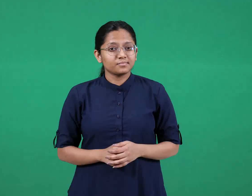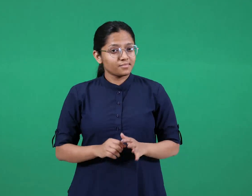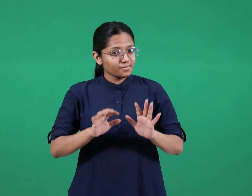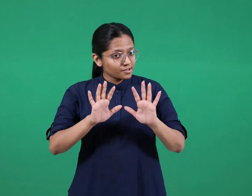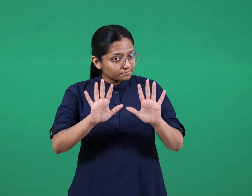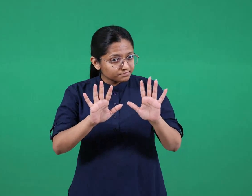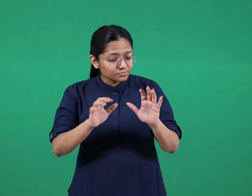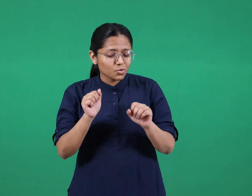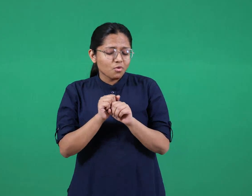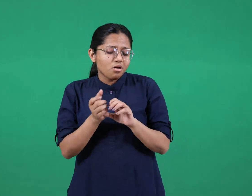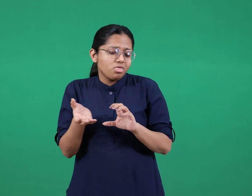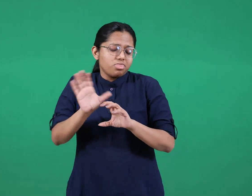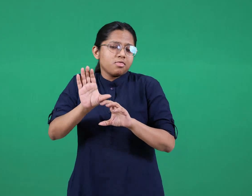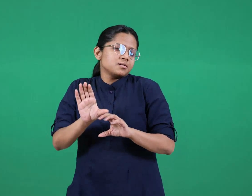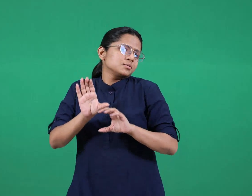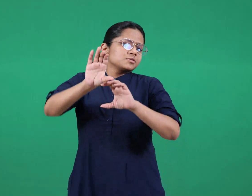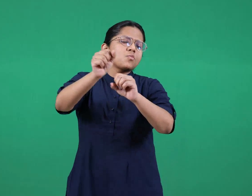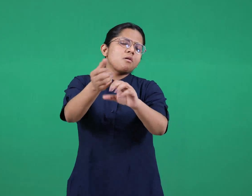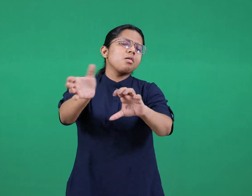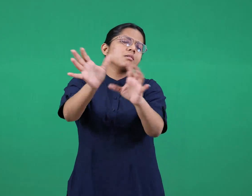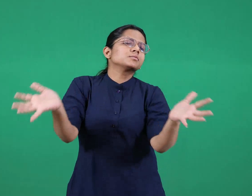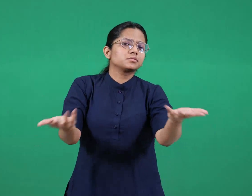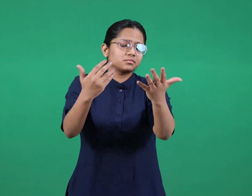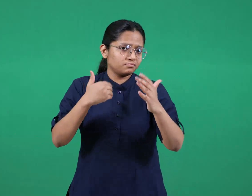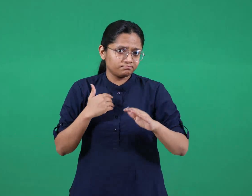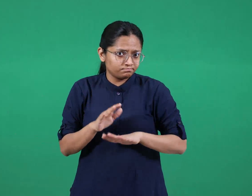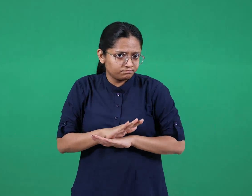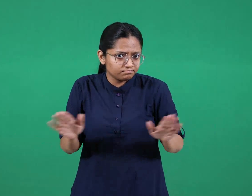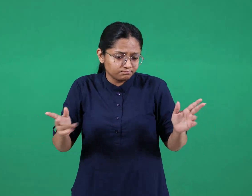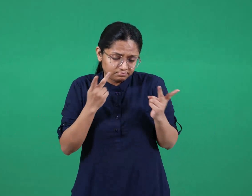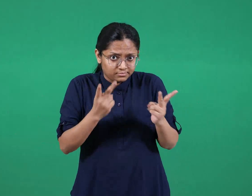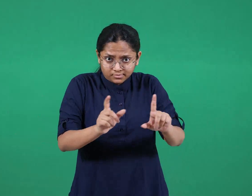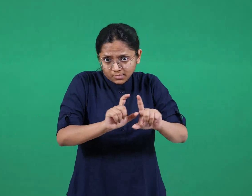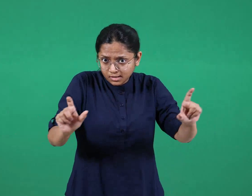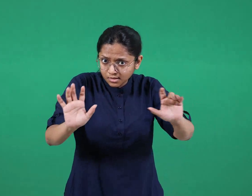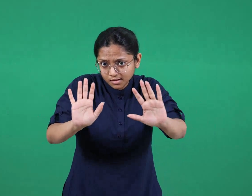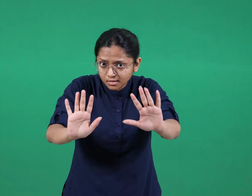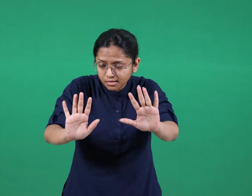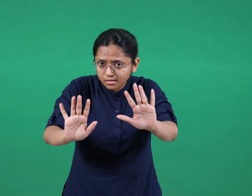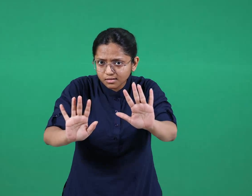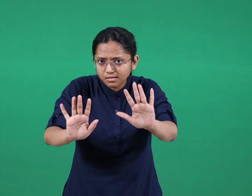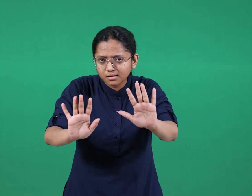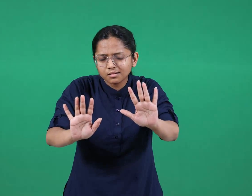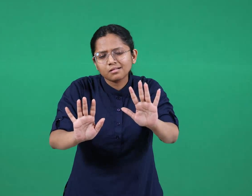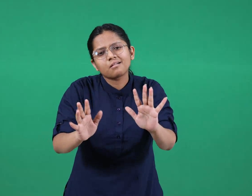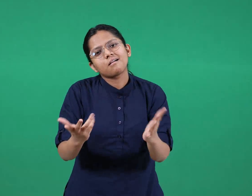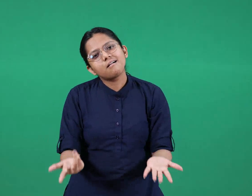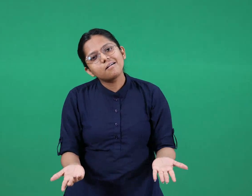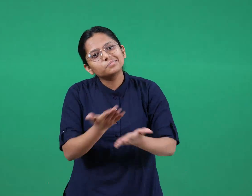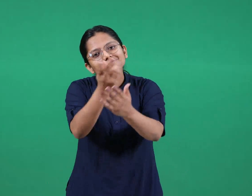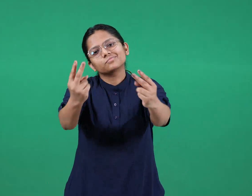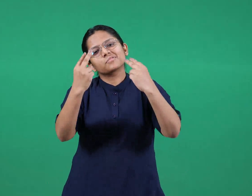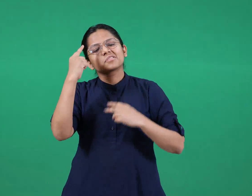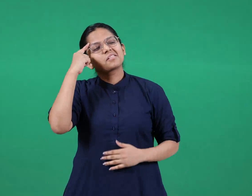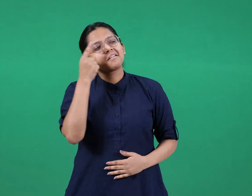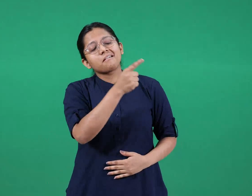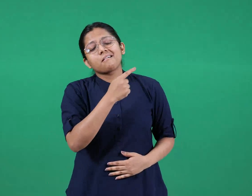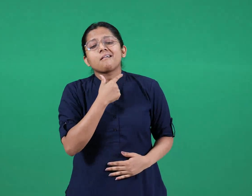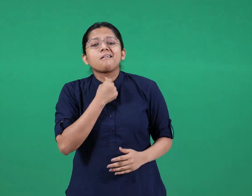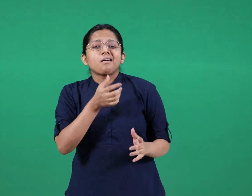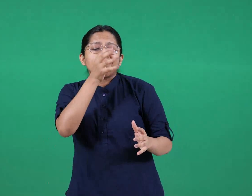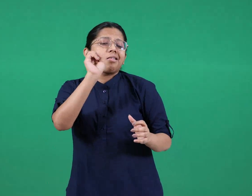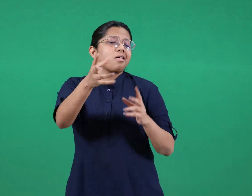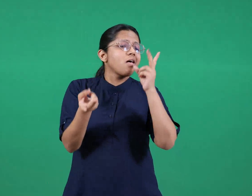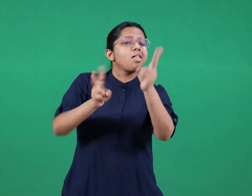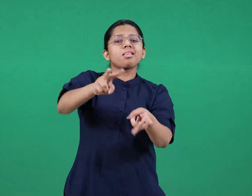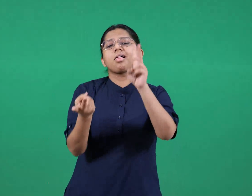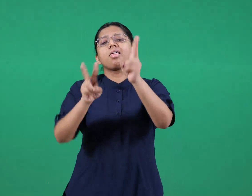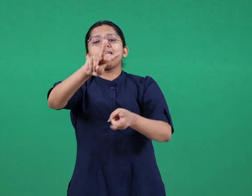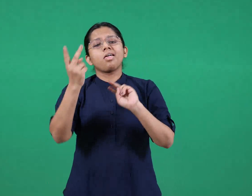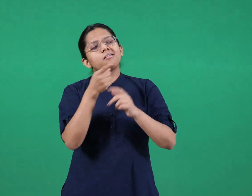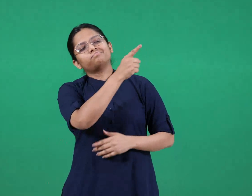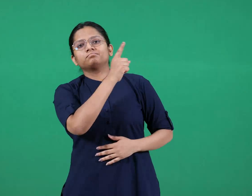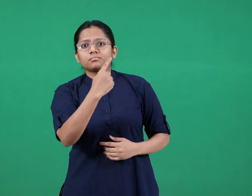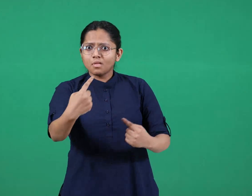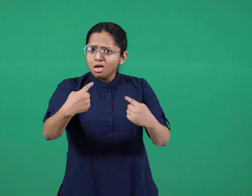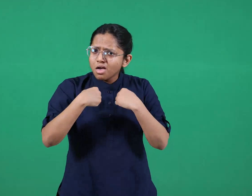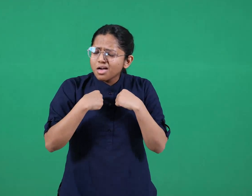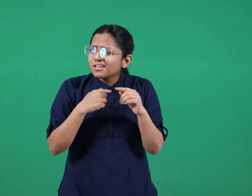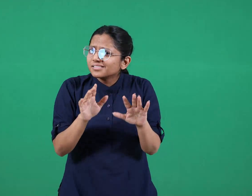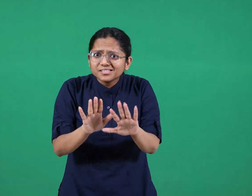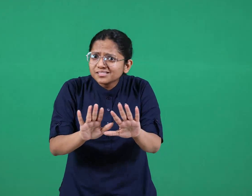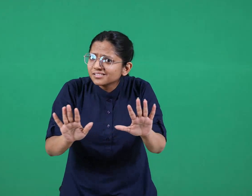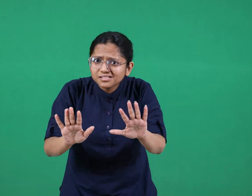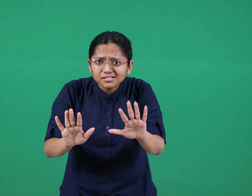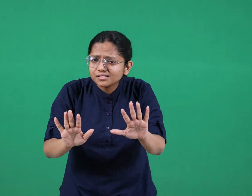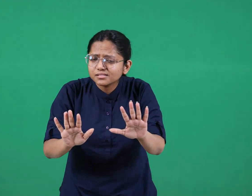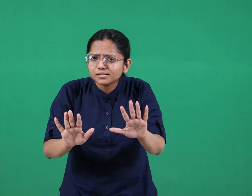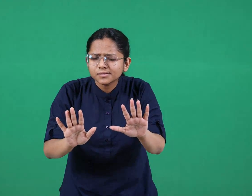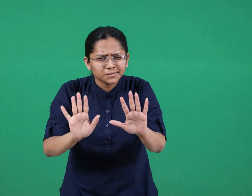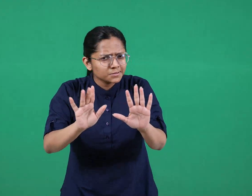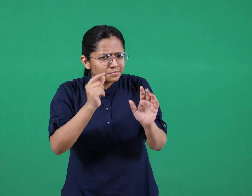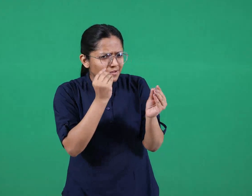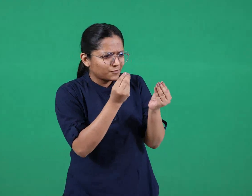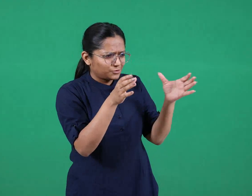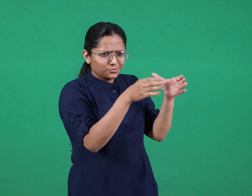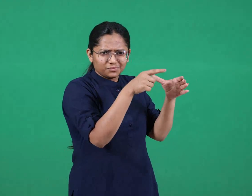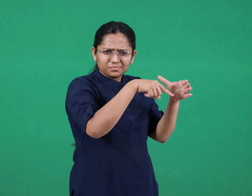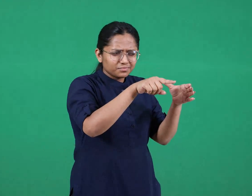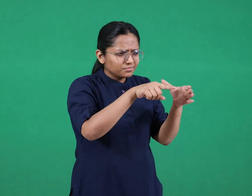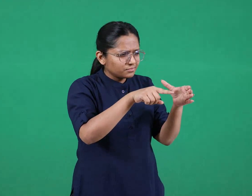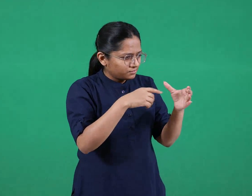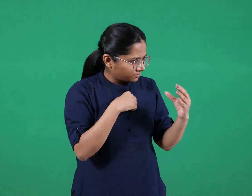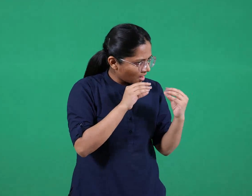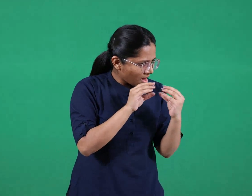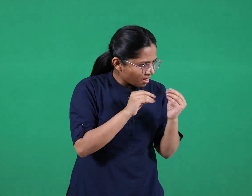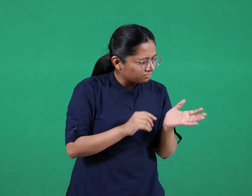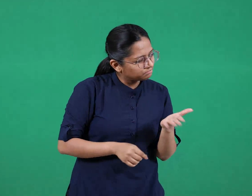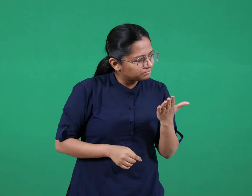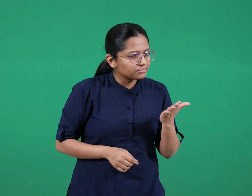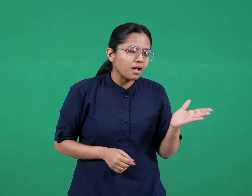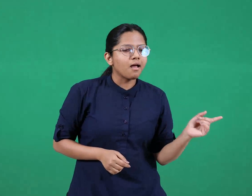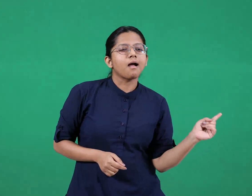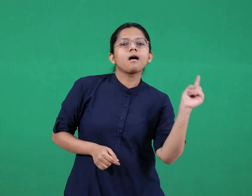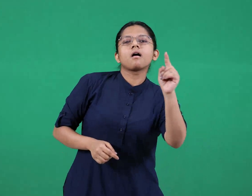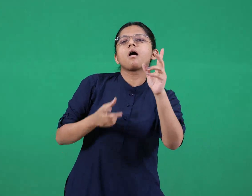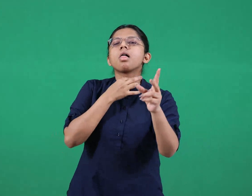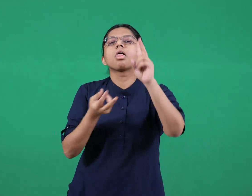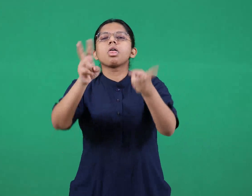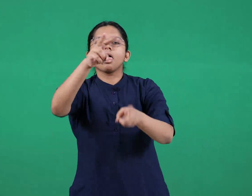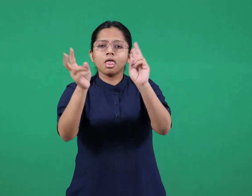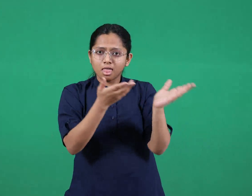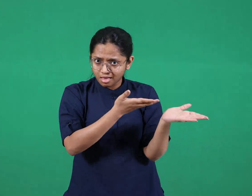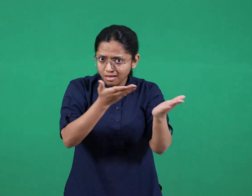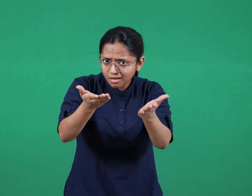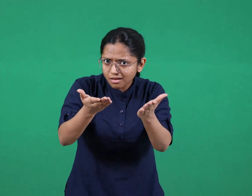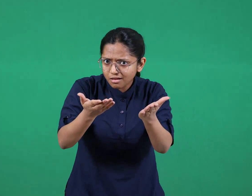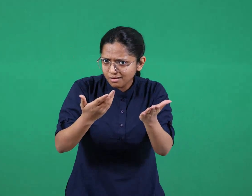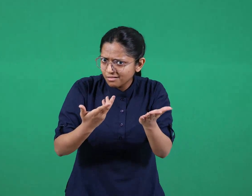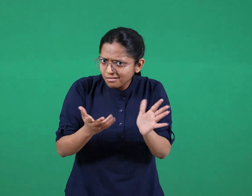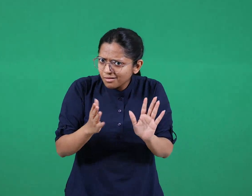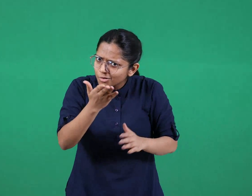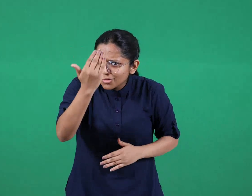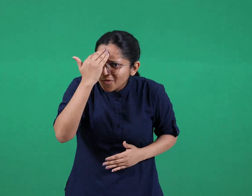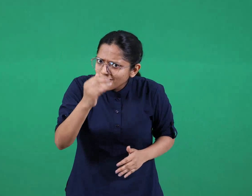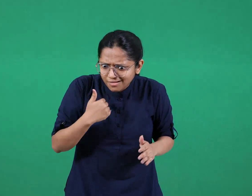Be that as it may, I was not a burden to you; but crafty as I am, I caught you by trickery.